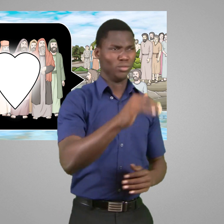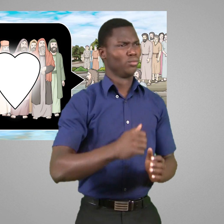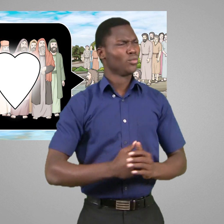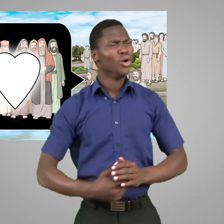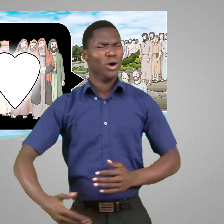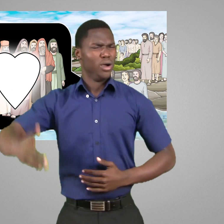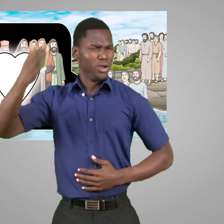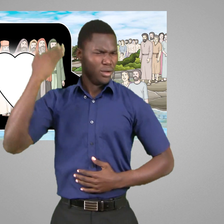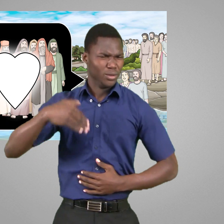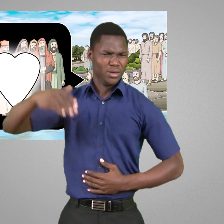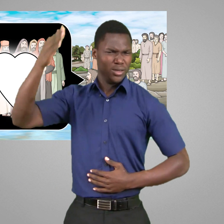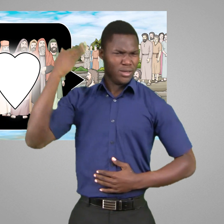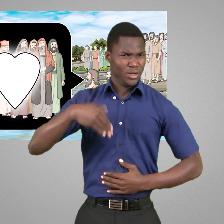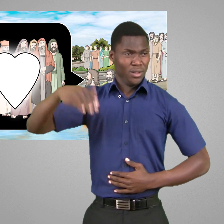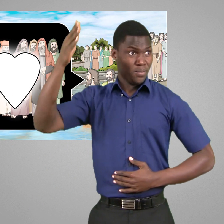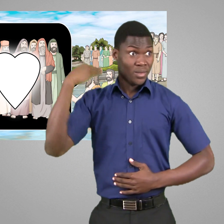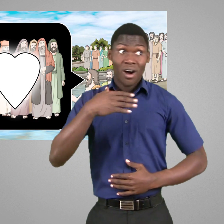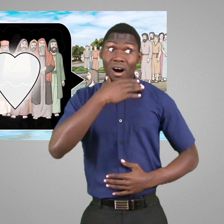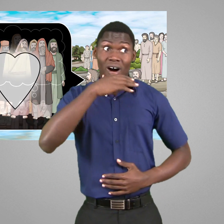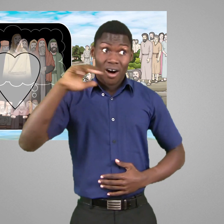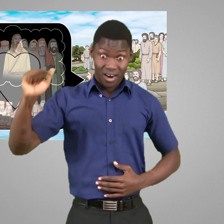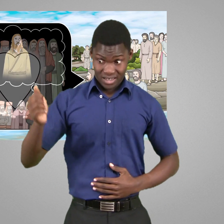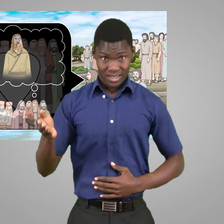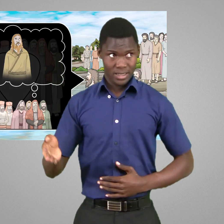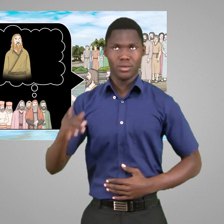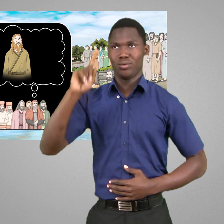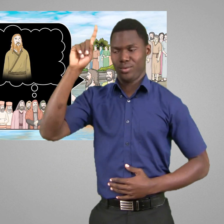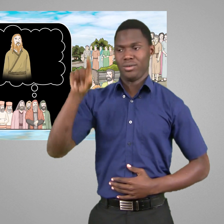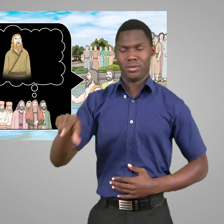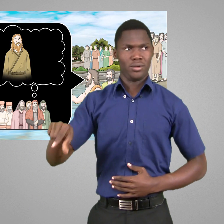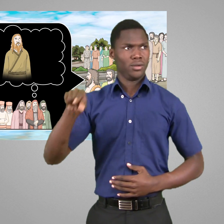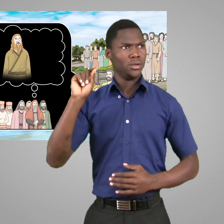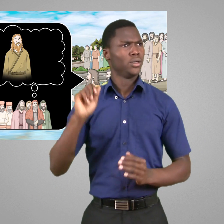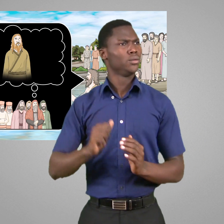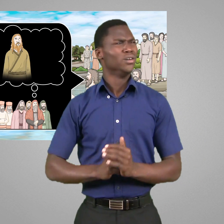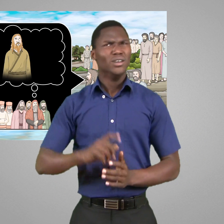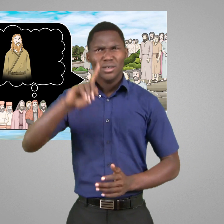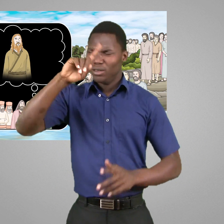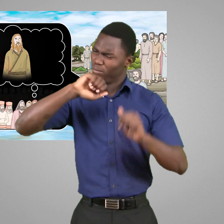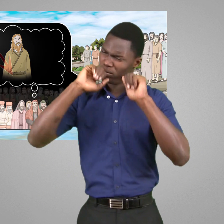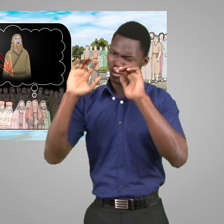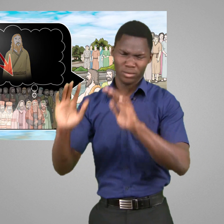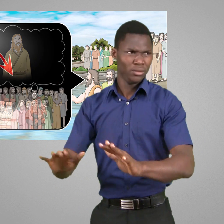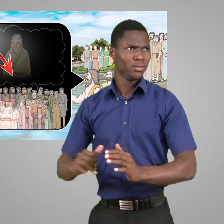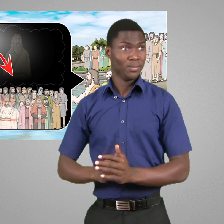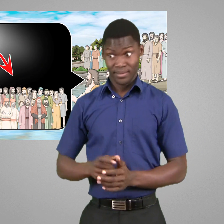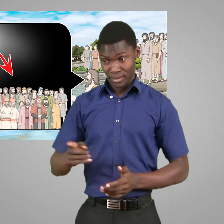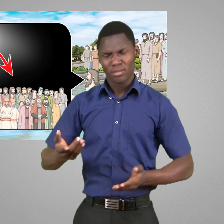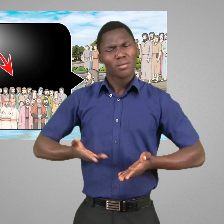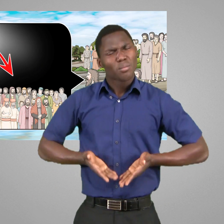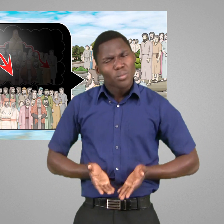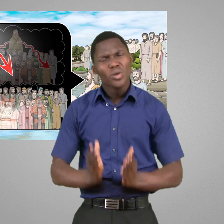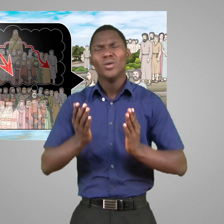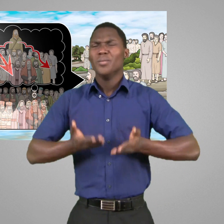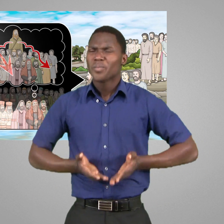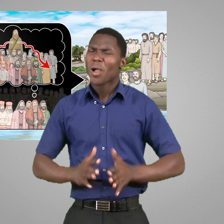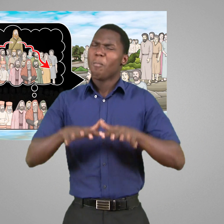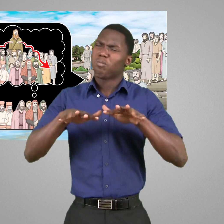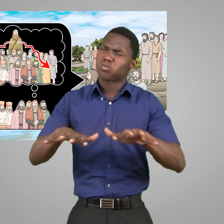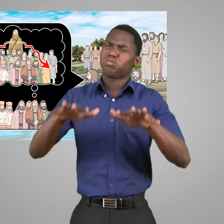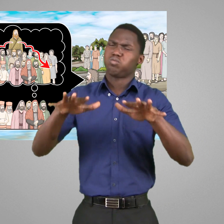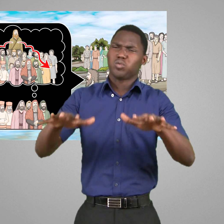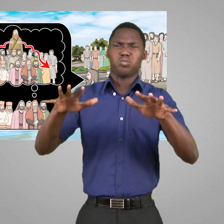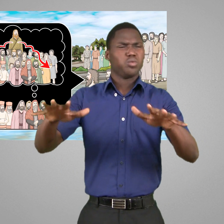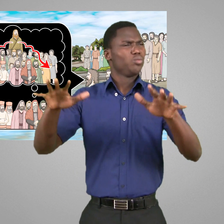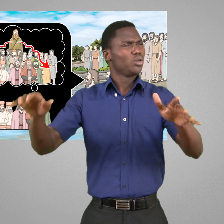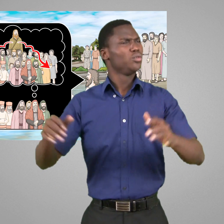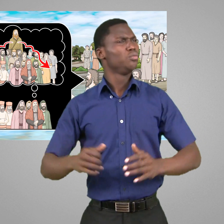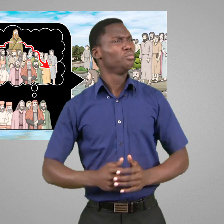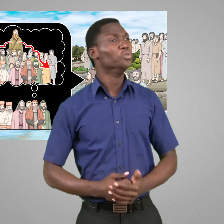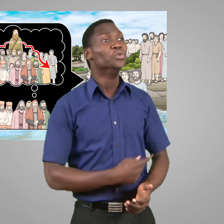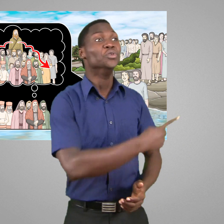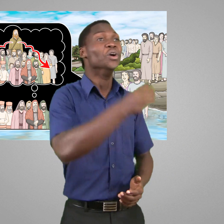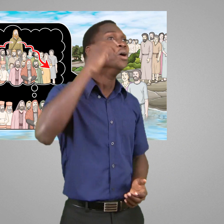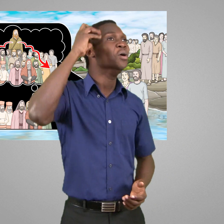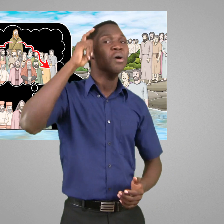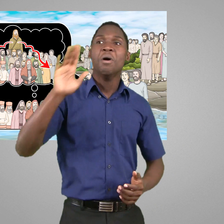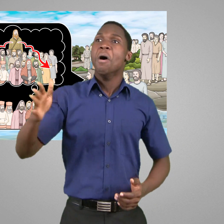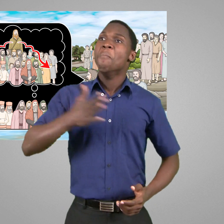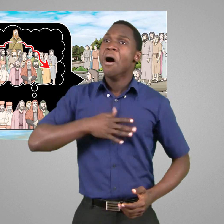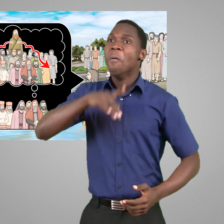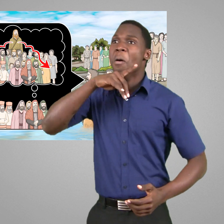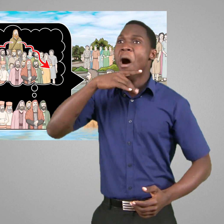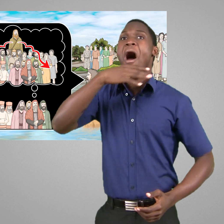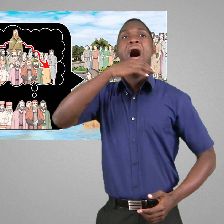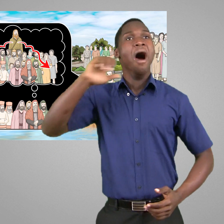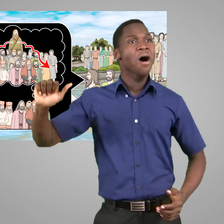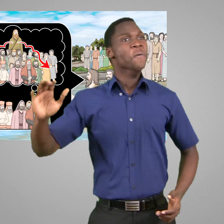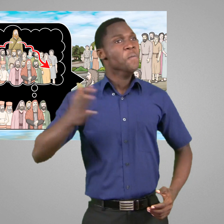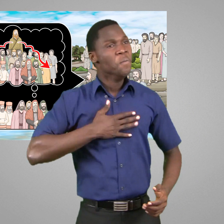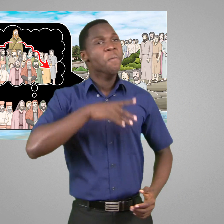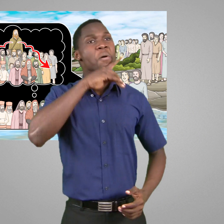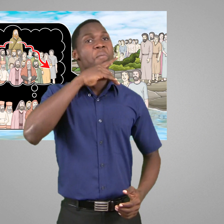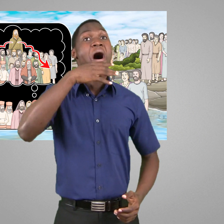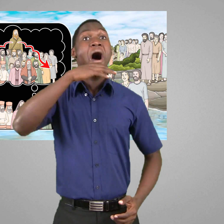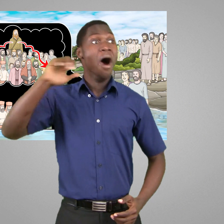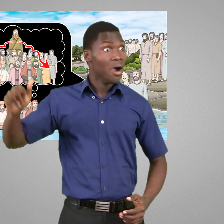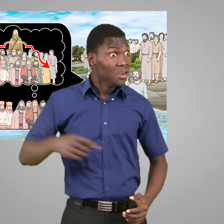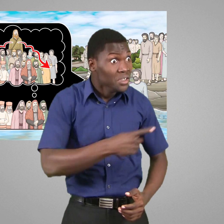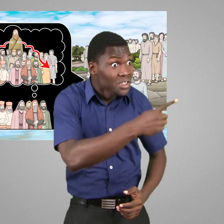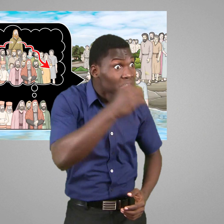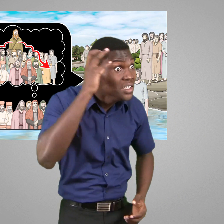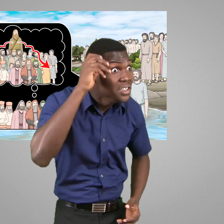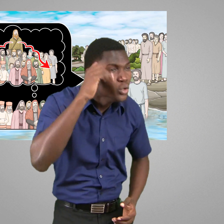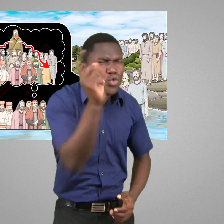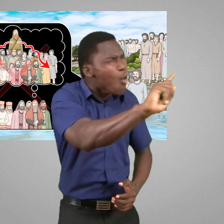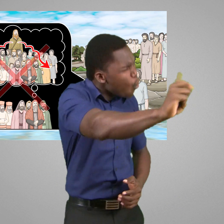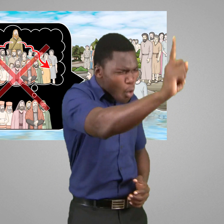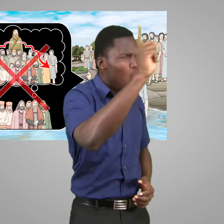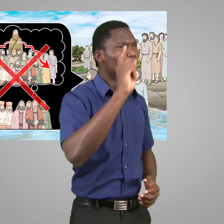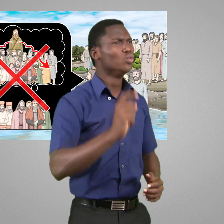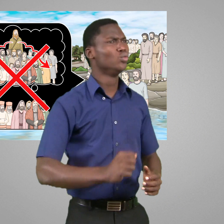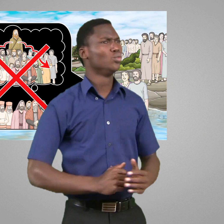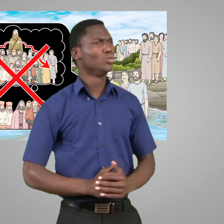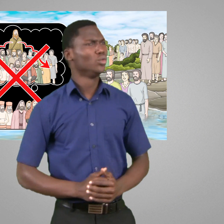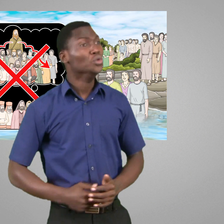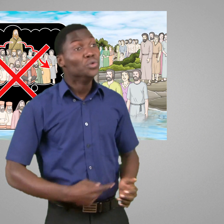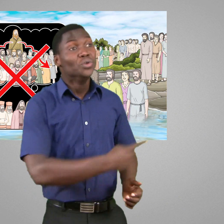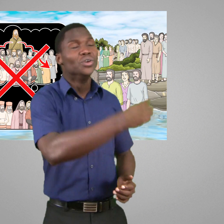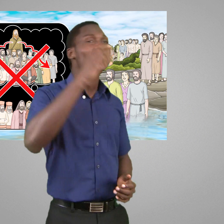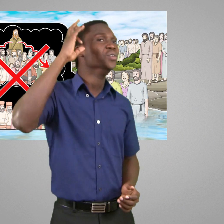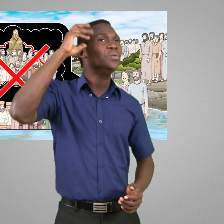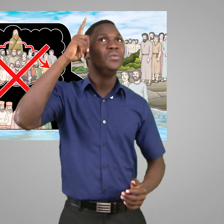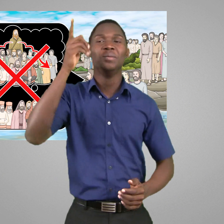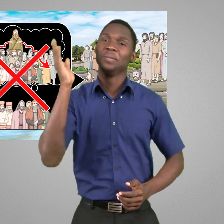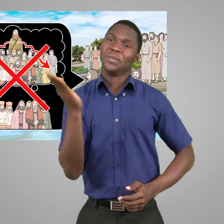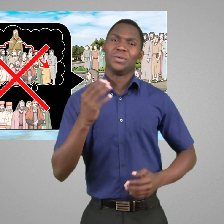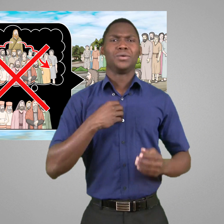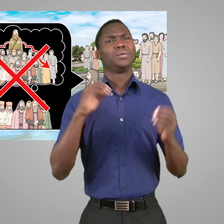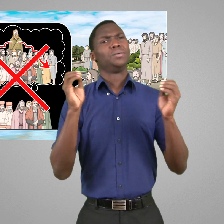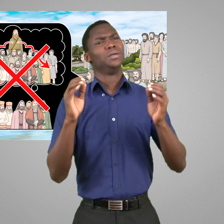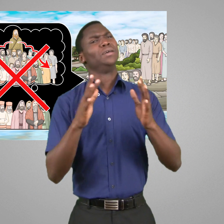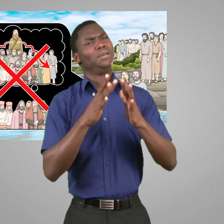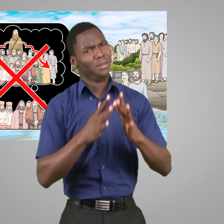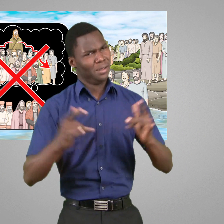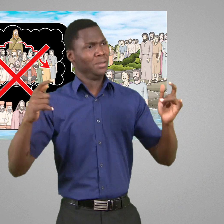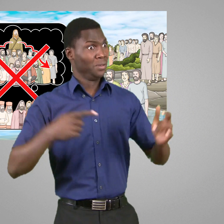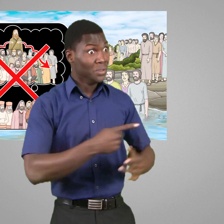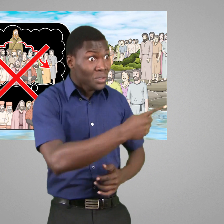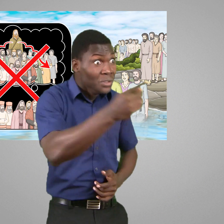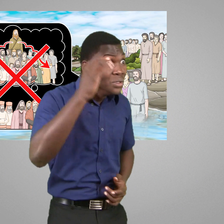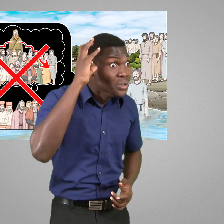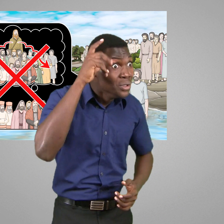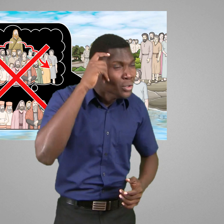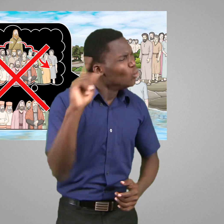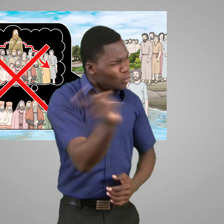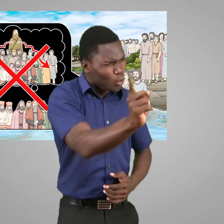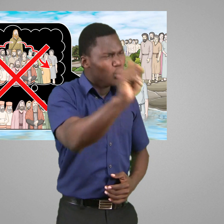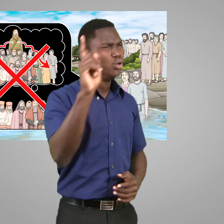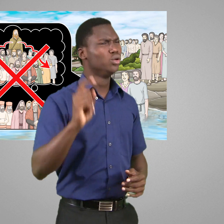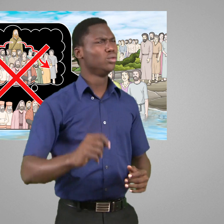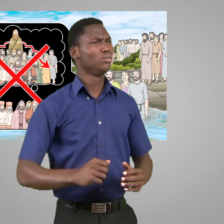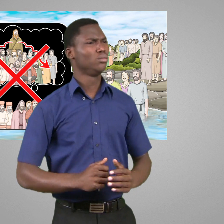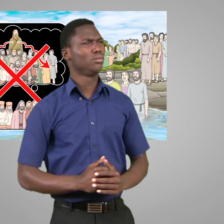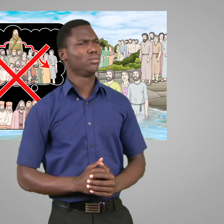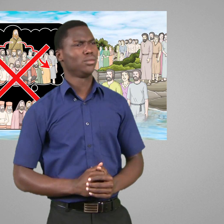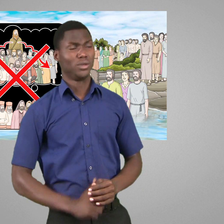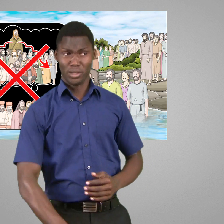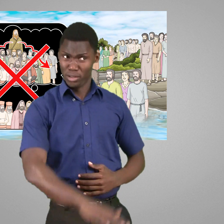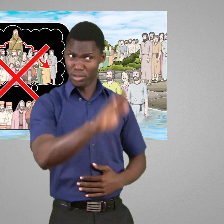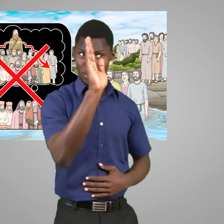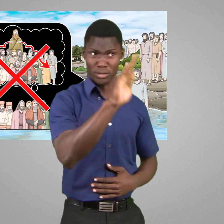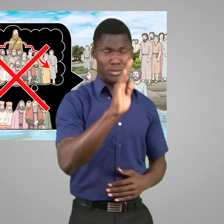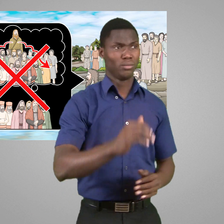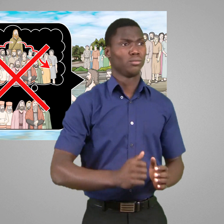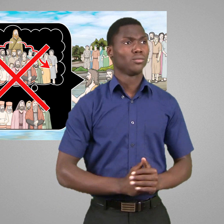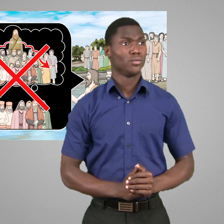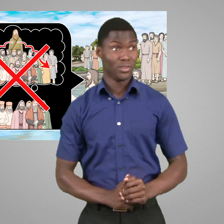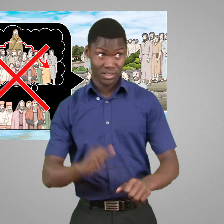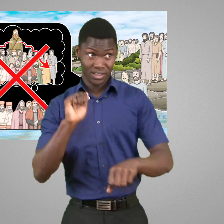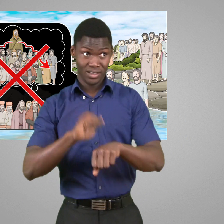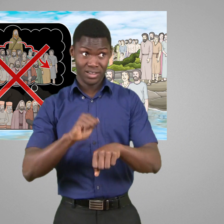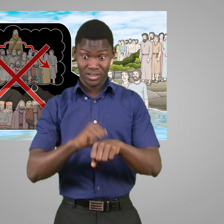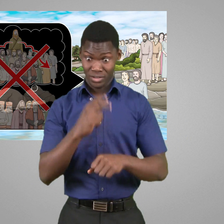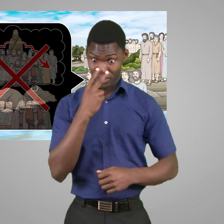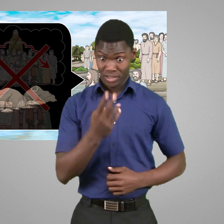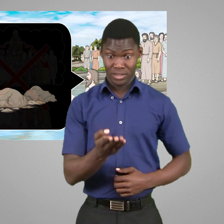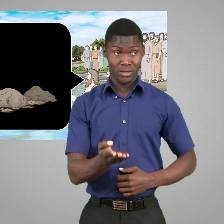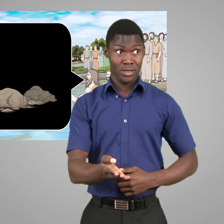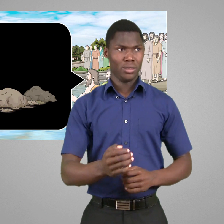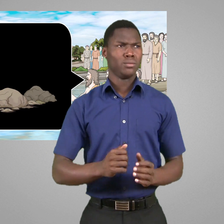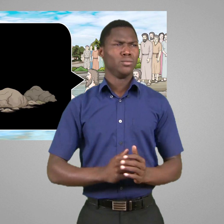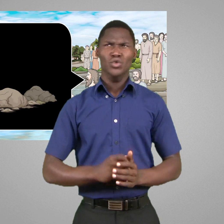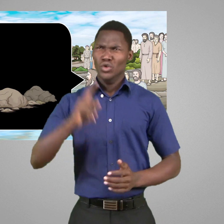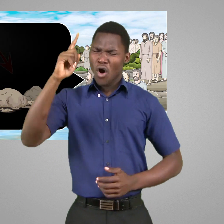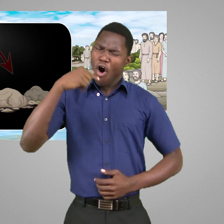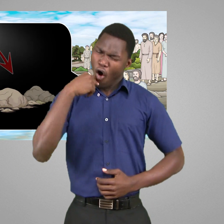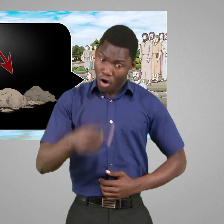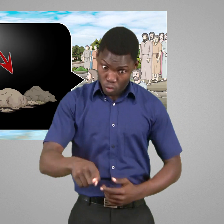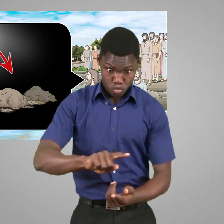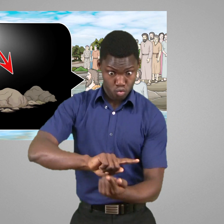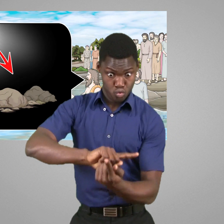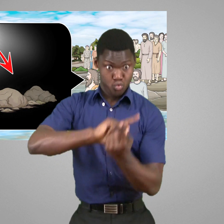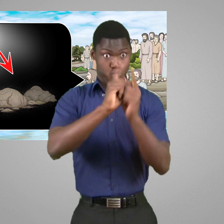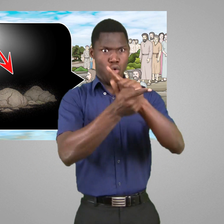And do not presume to say to yourselves, ‘We have Abraham as our father.’